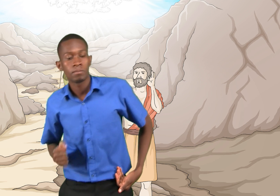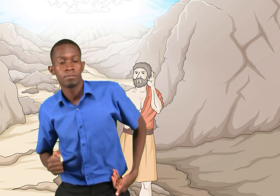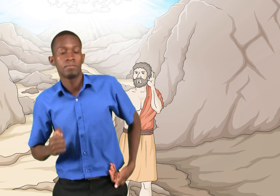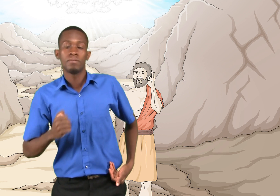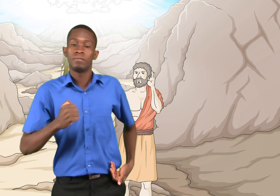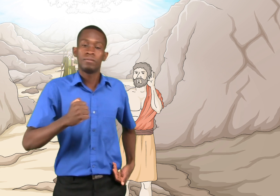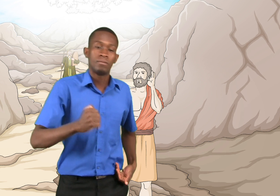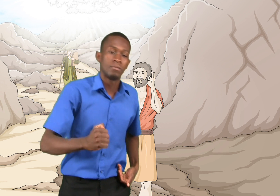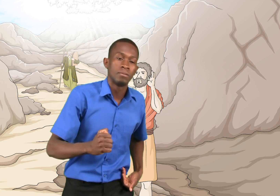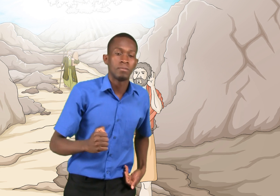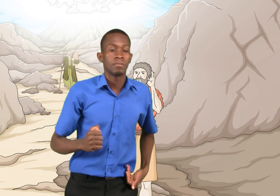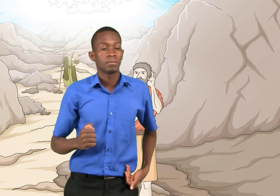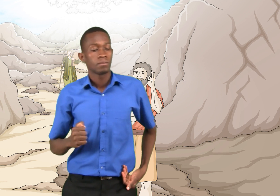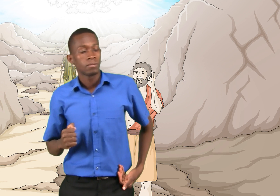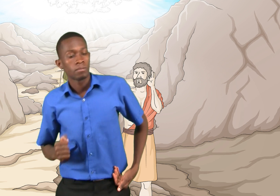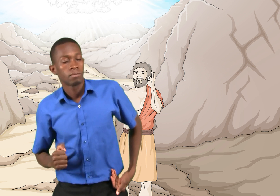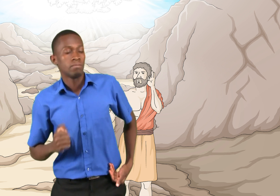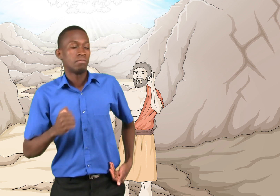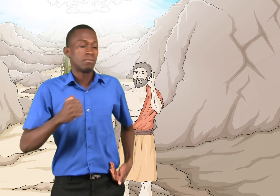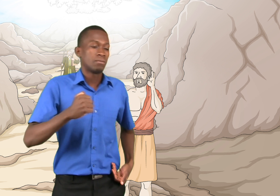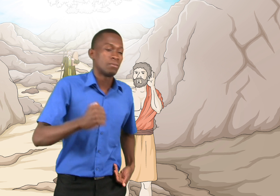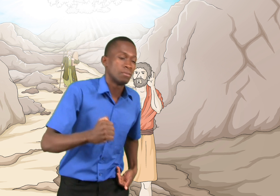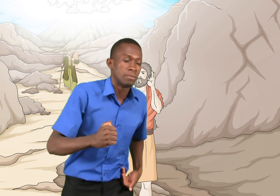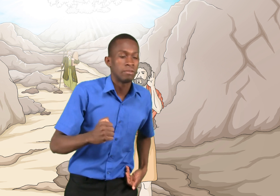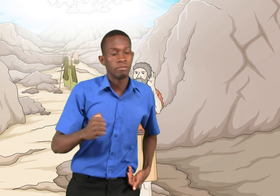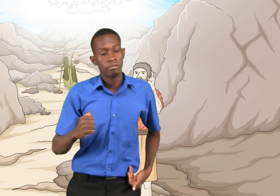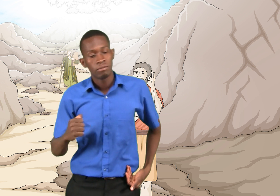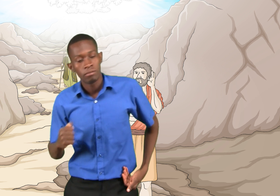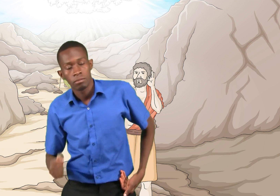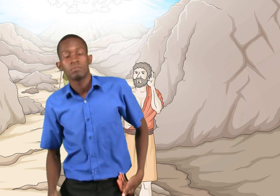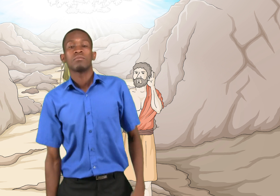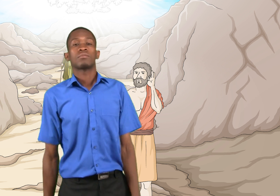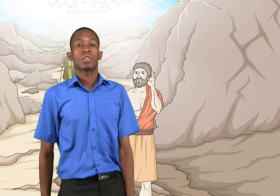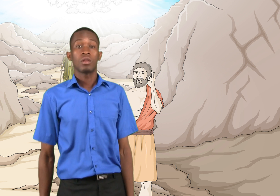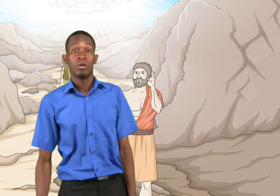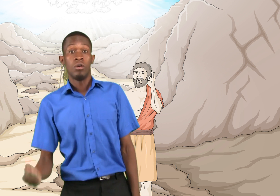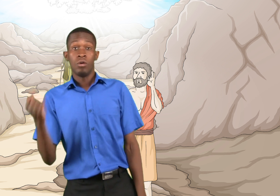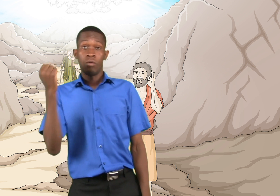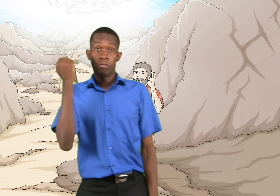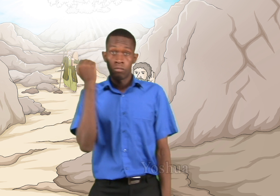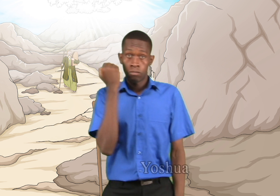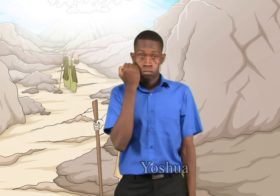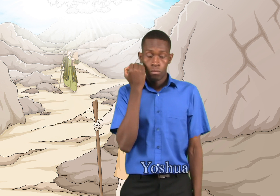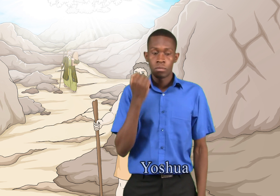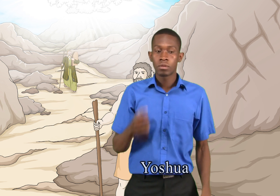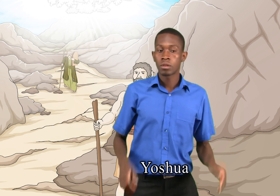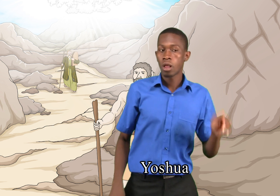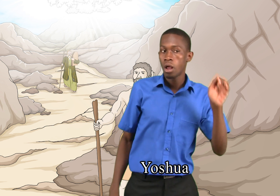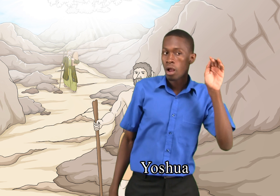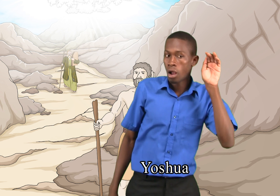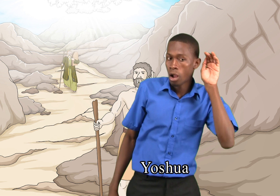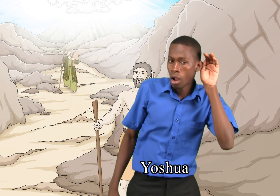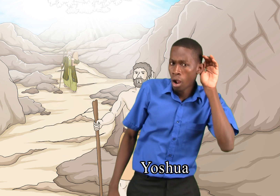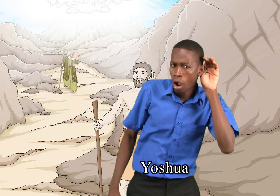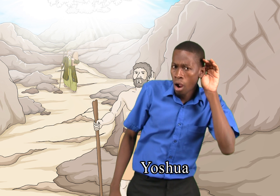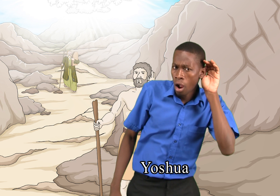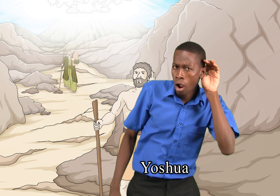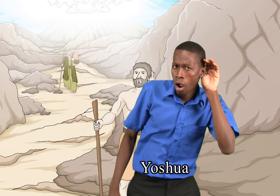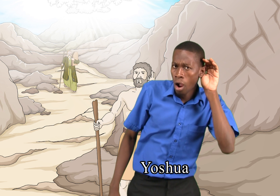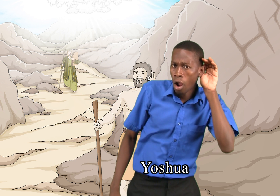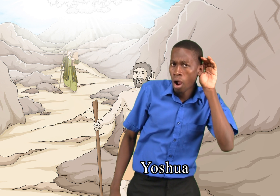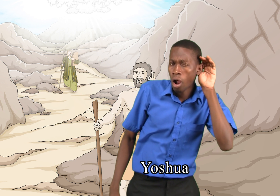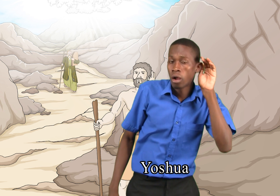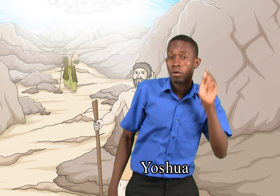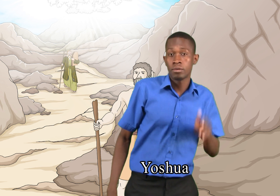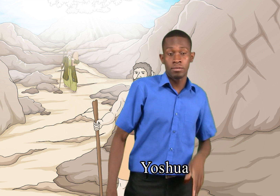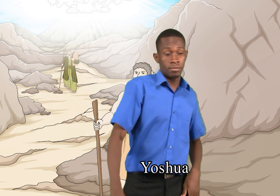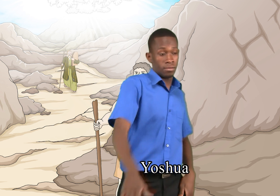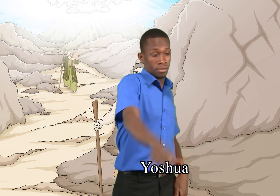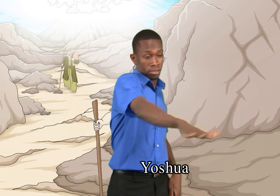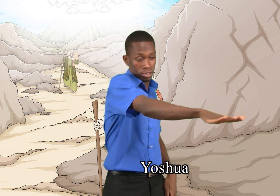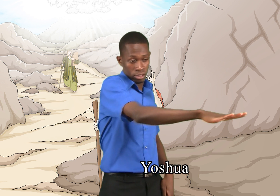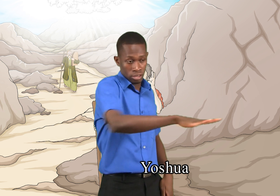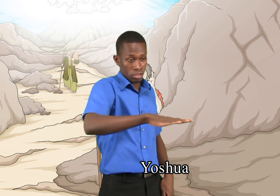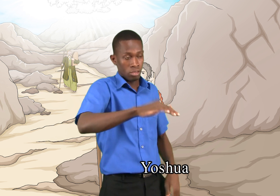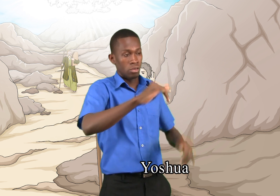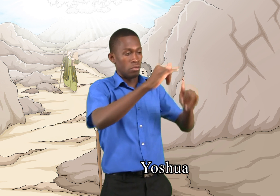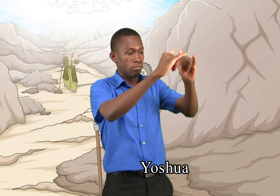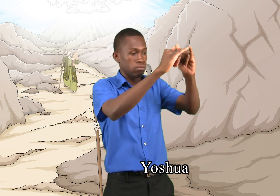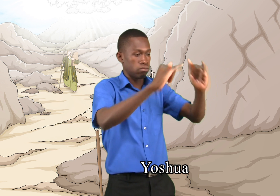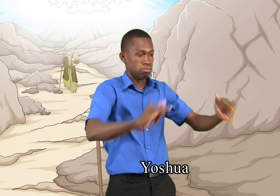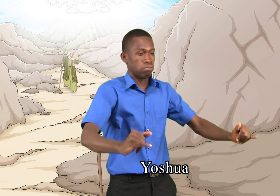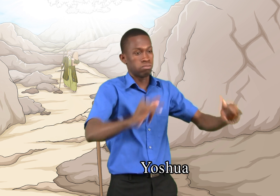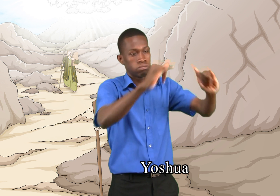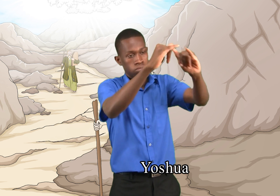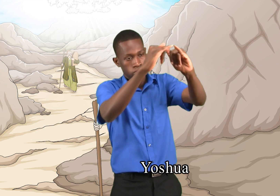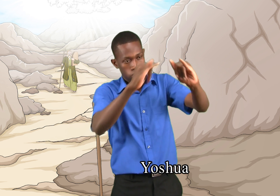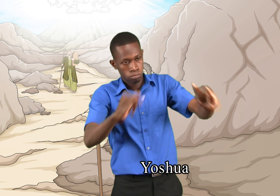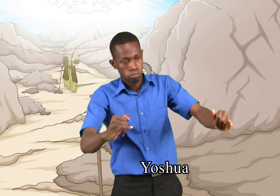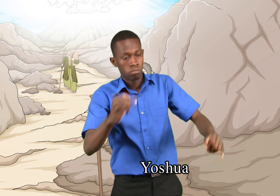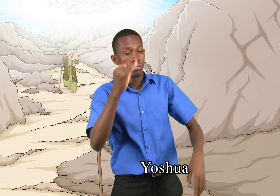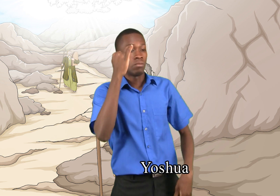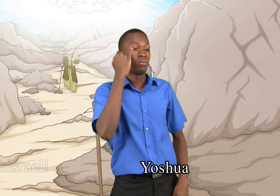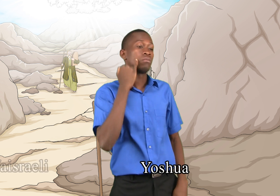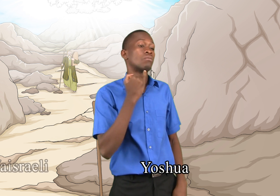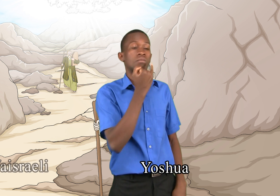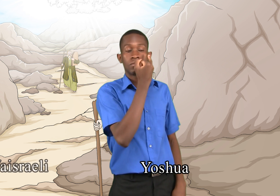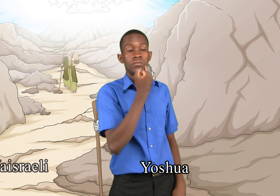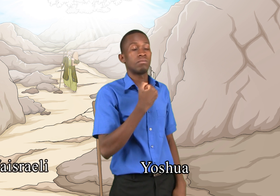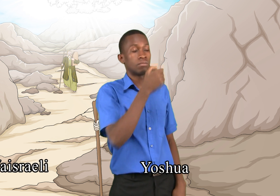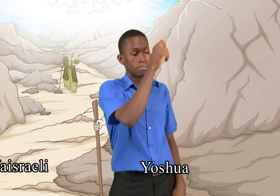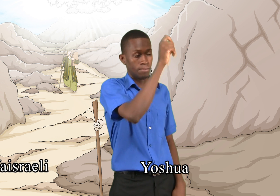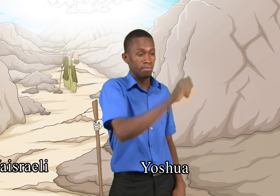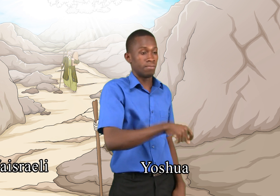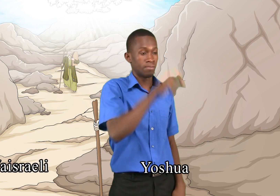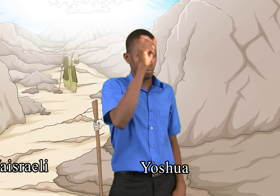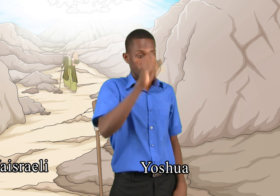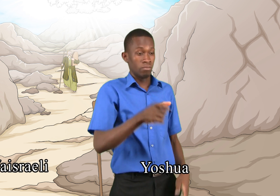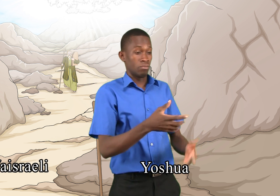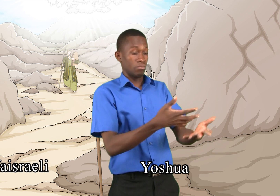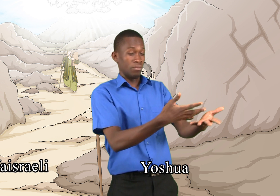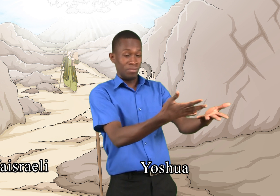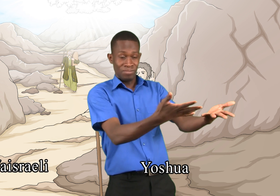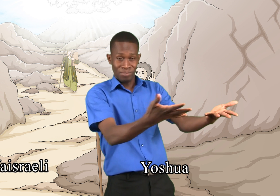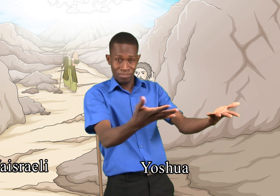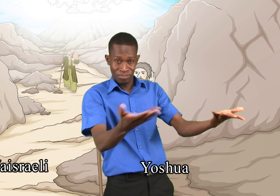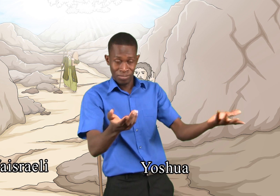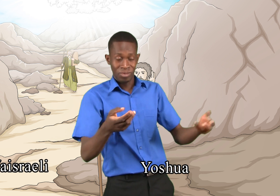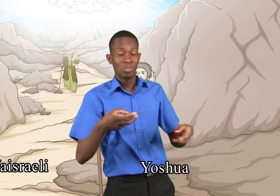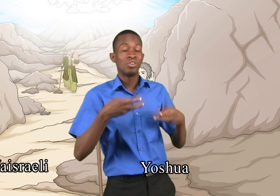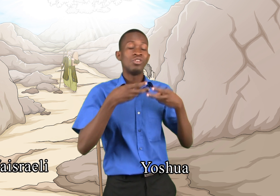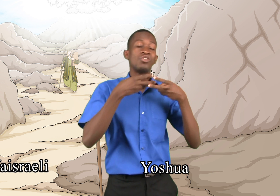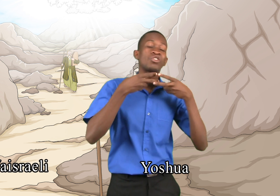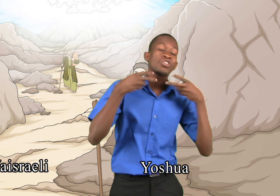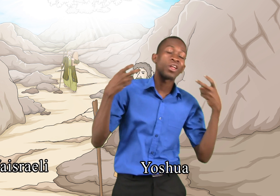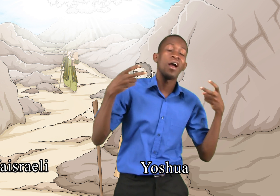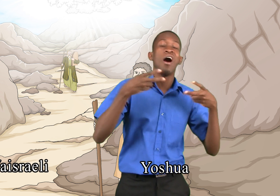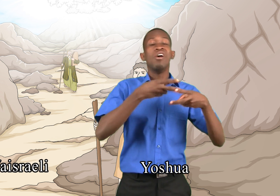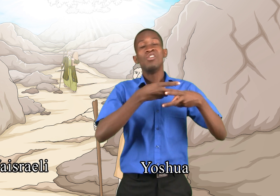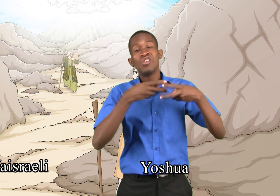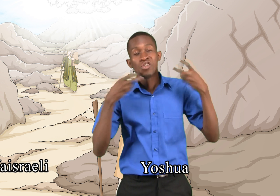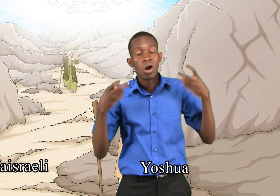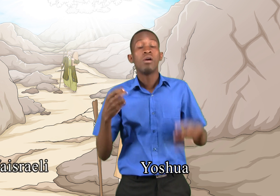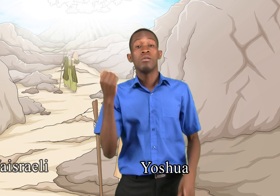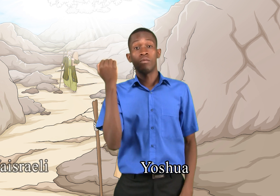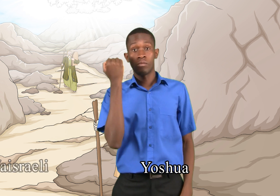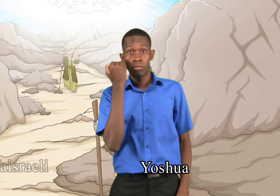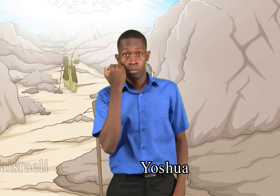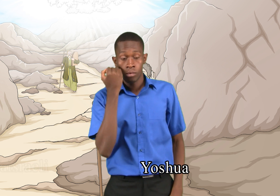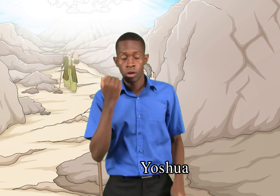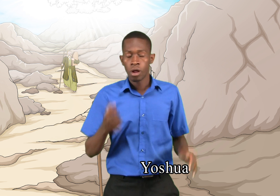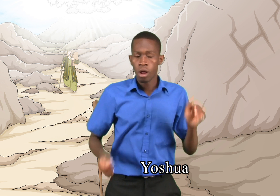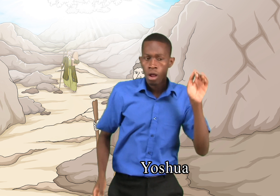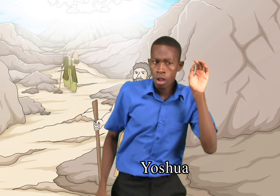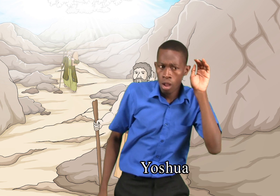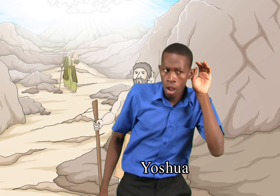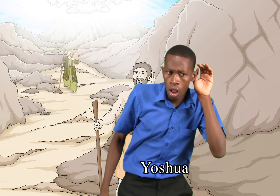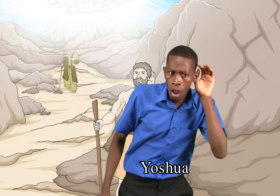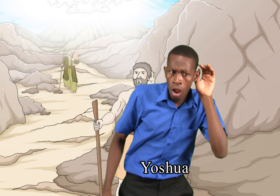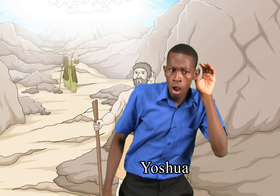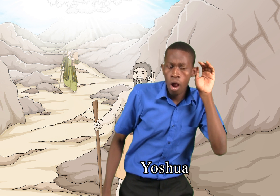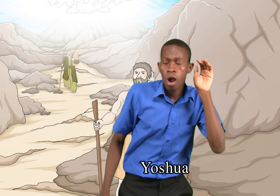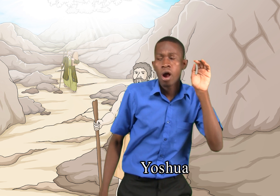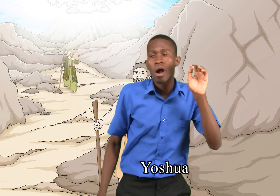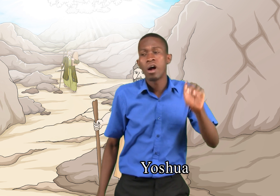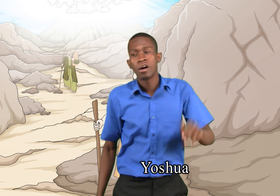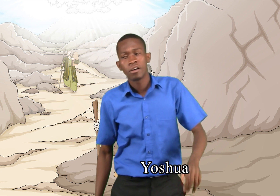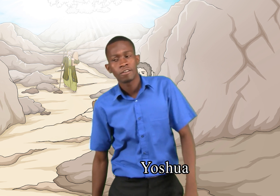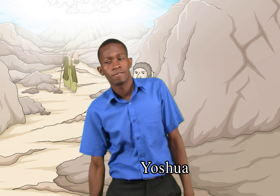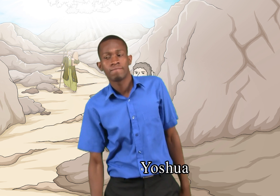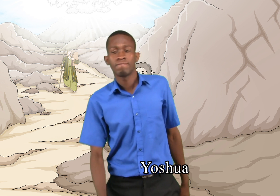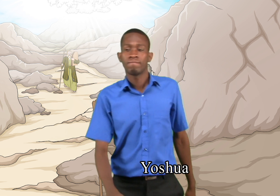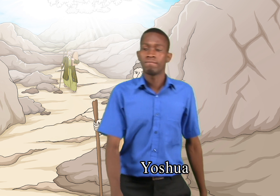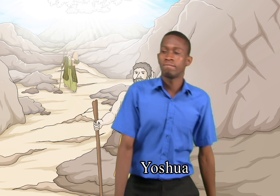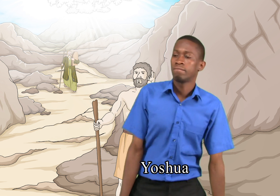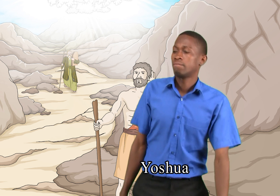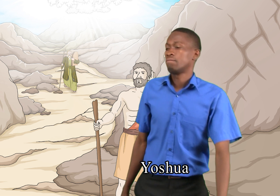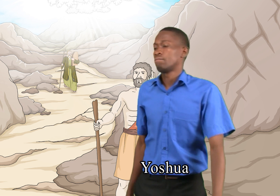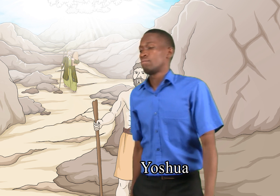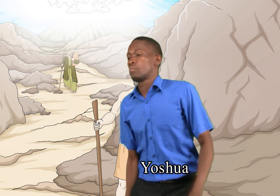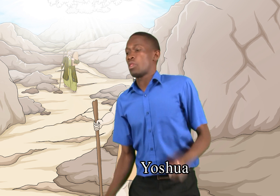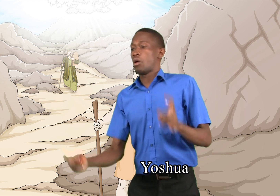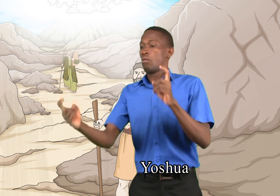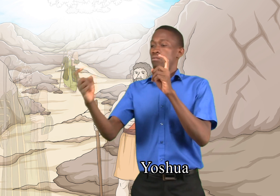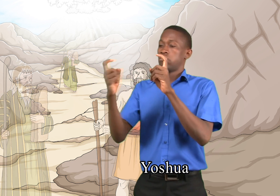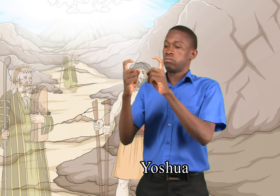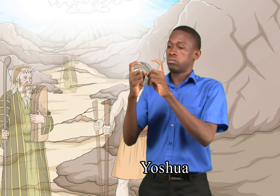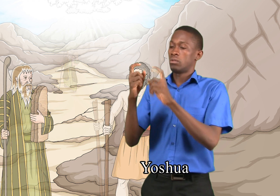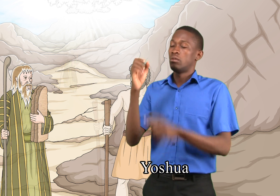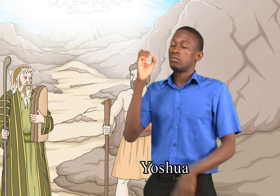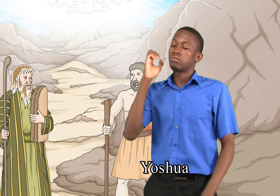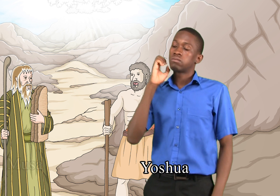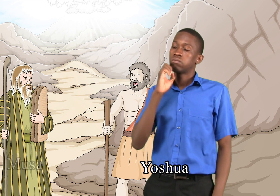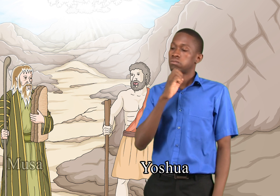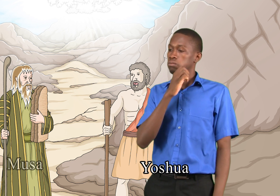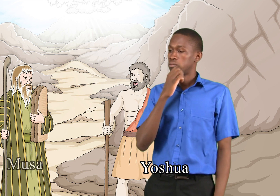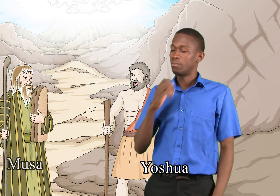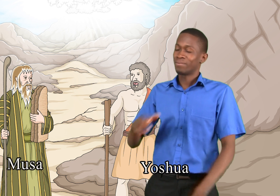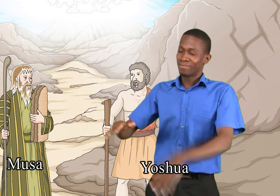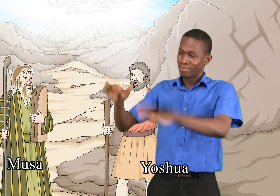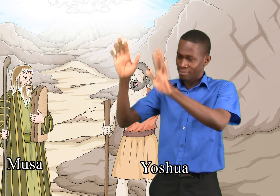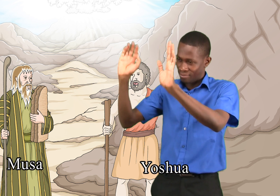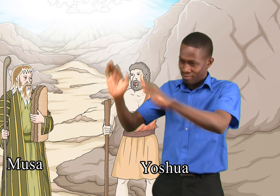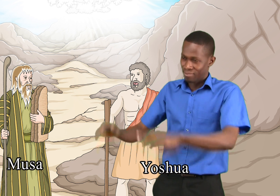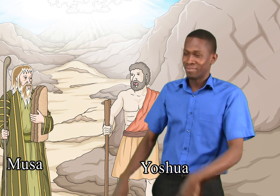When Joshua heard the sound of the people shouting, he said to Moses, “The sound of war is in the camp.”